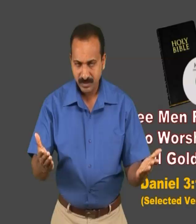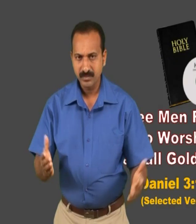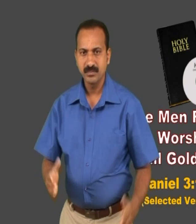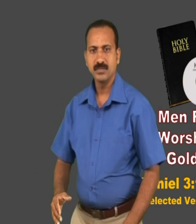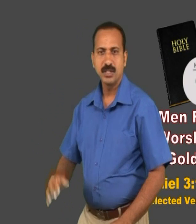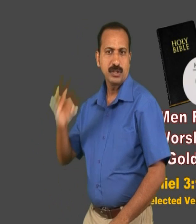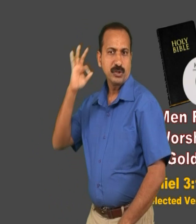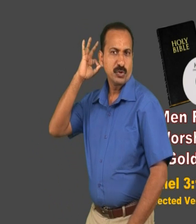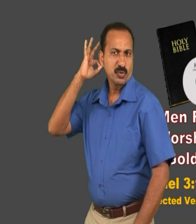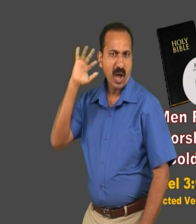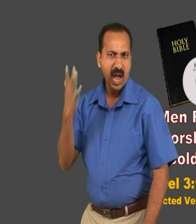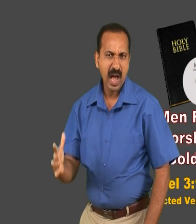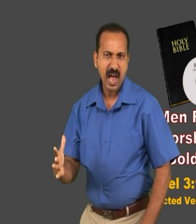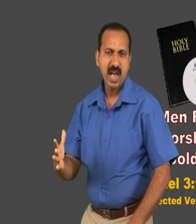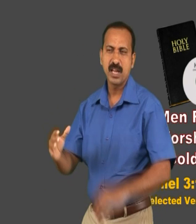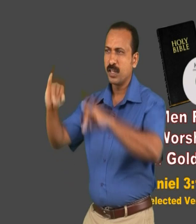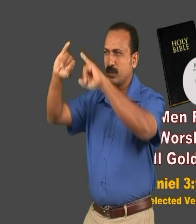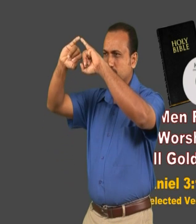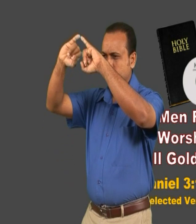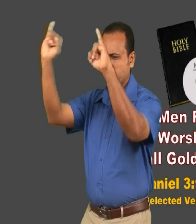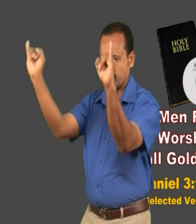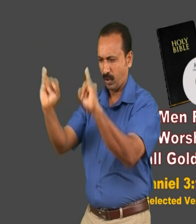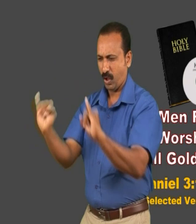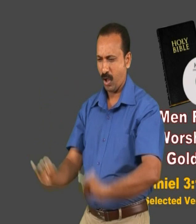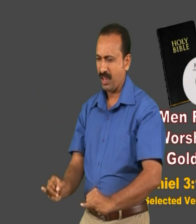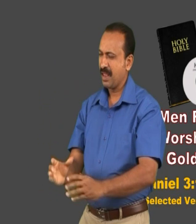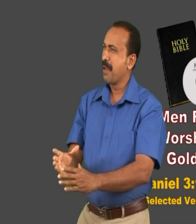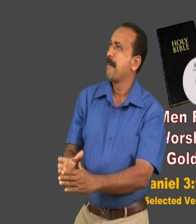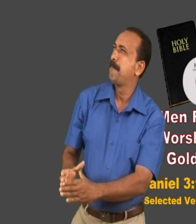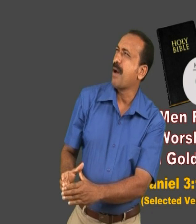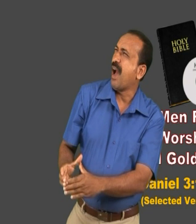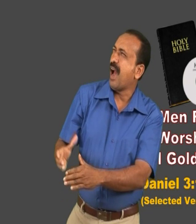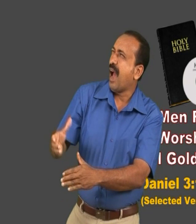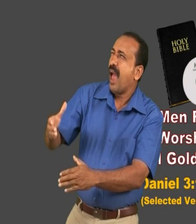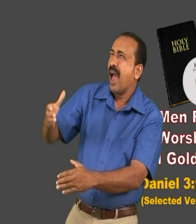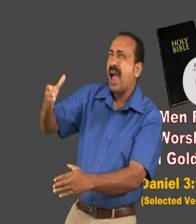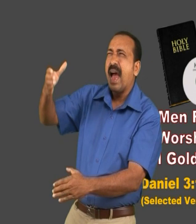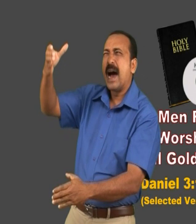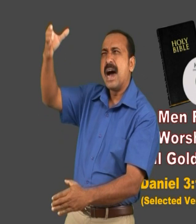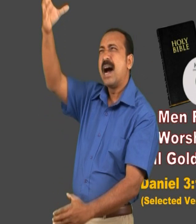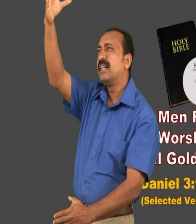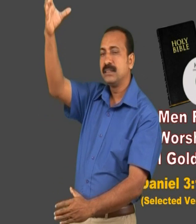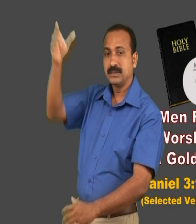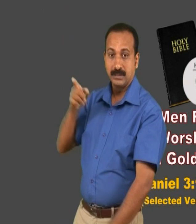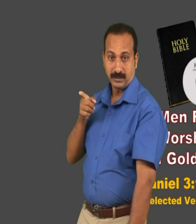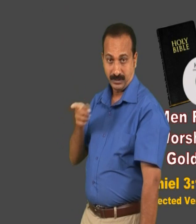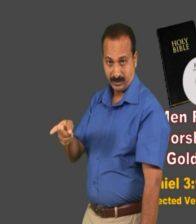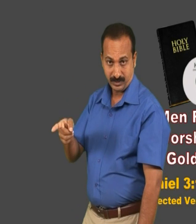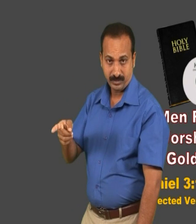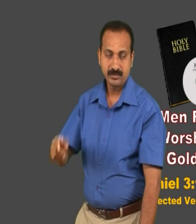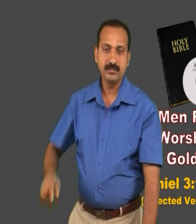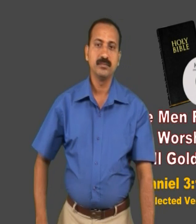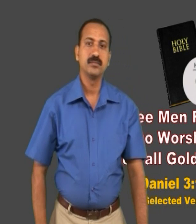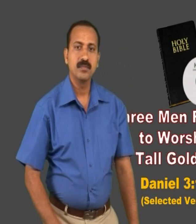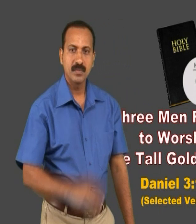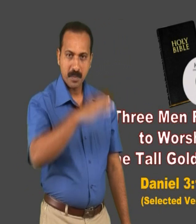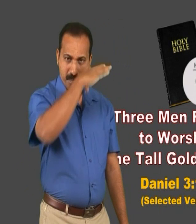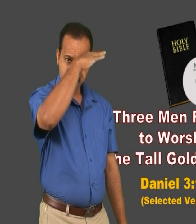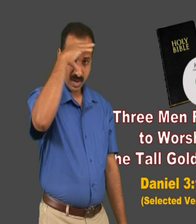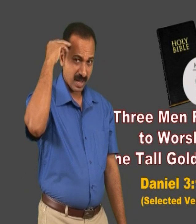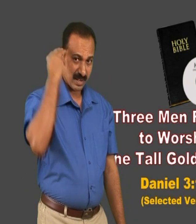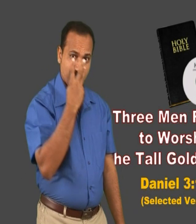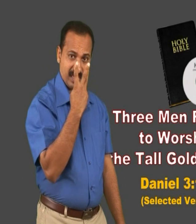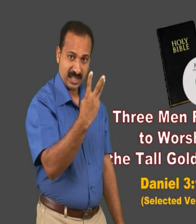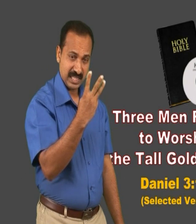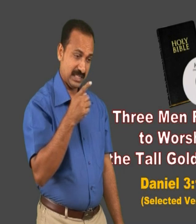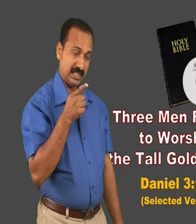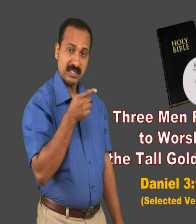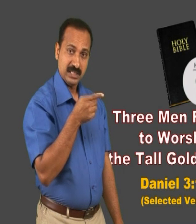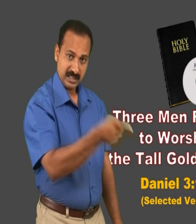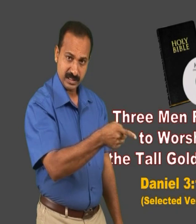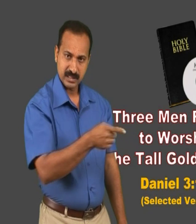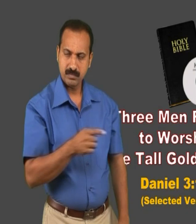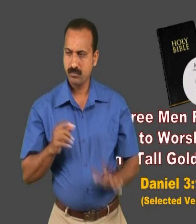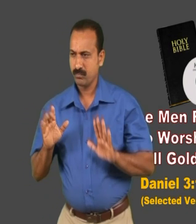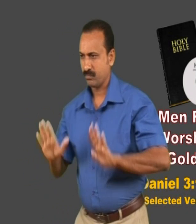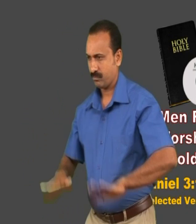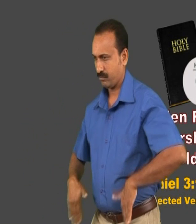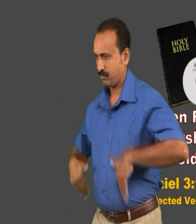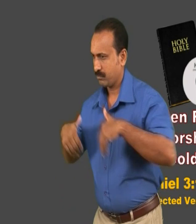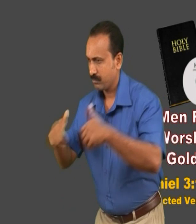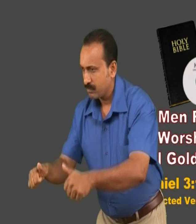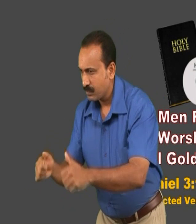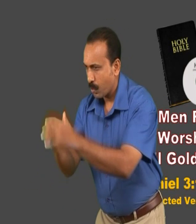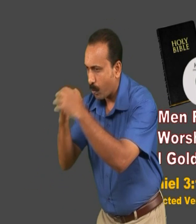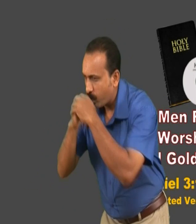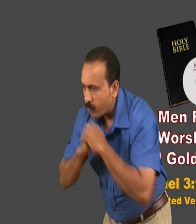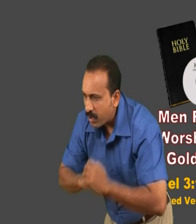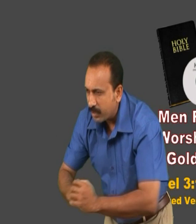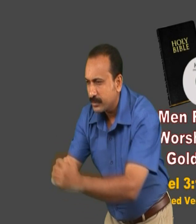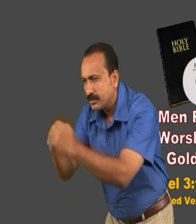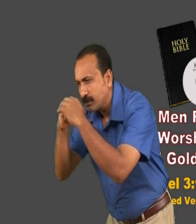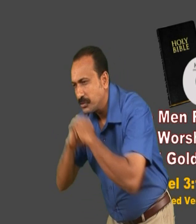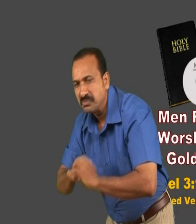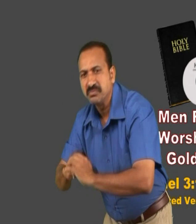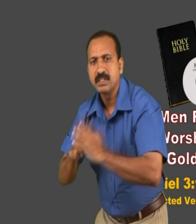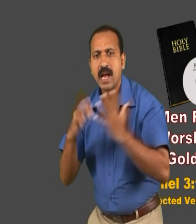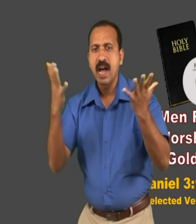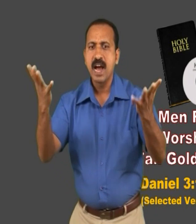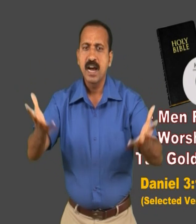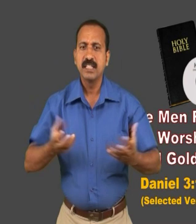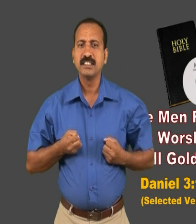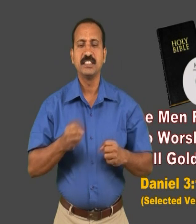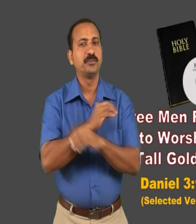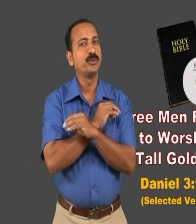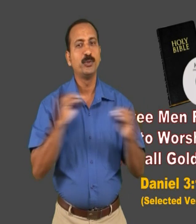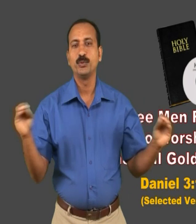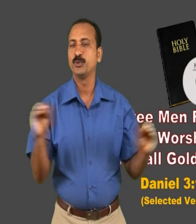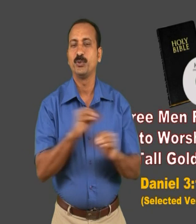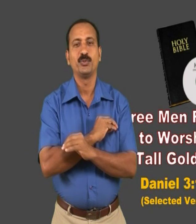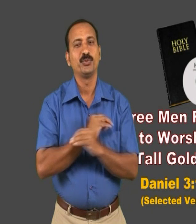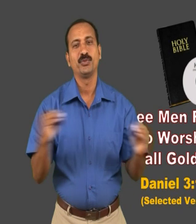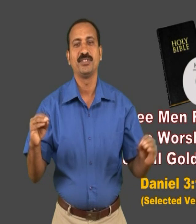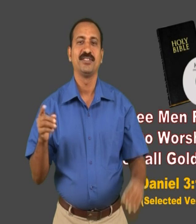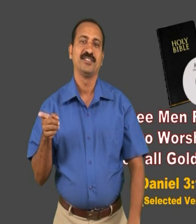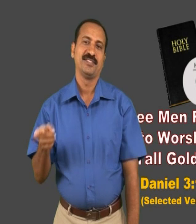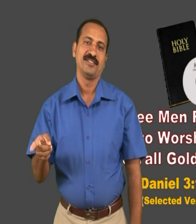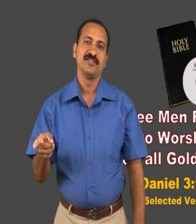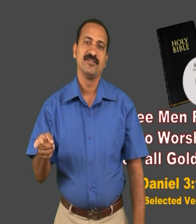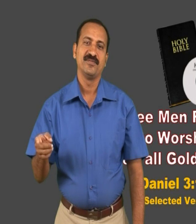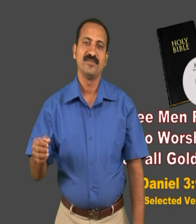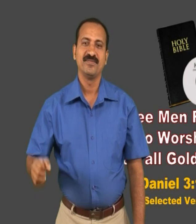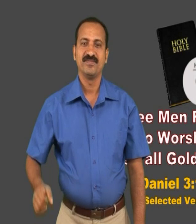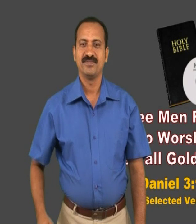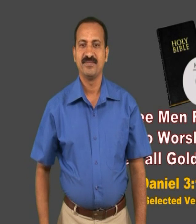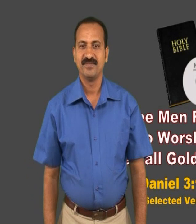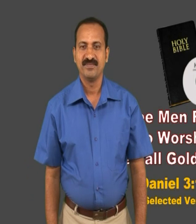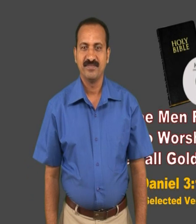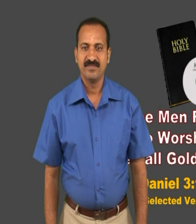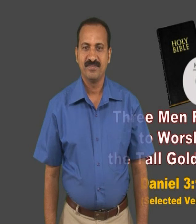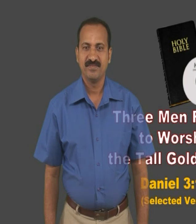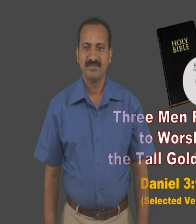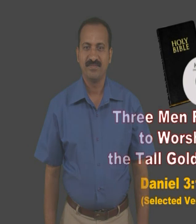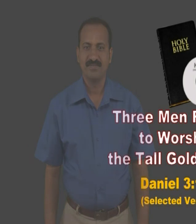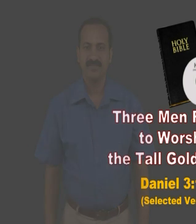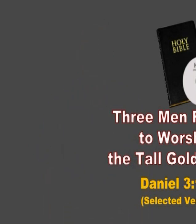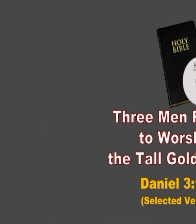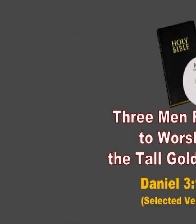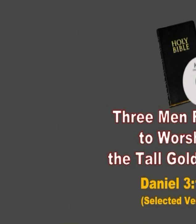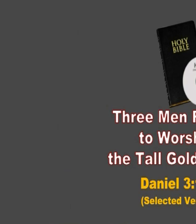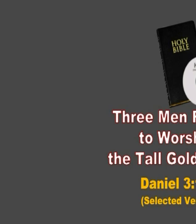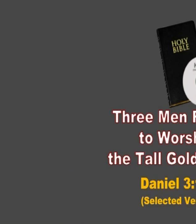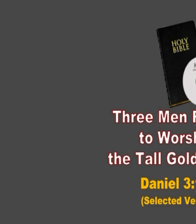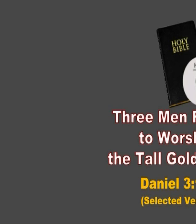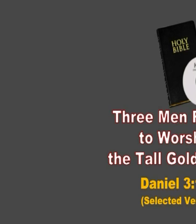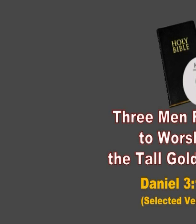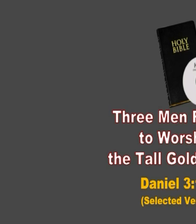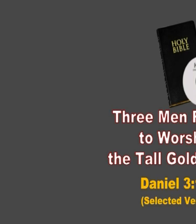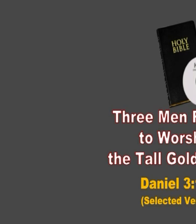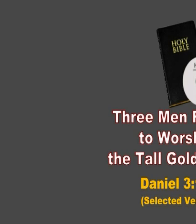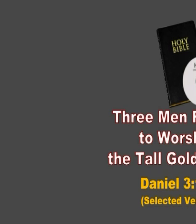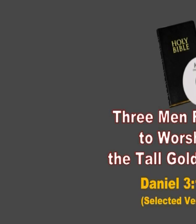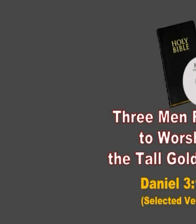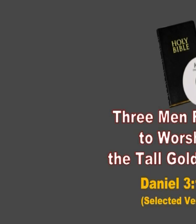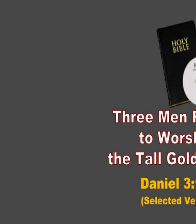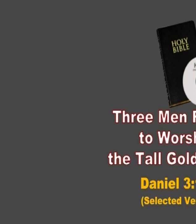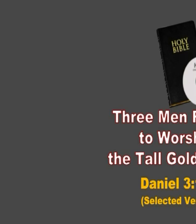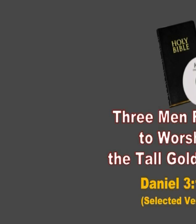Three men refuse to worship the tall gold statue